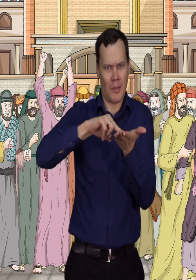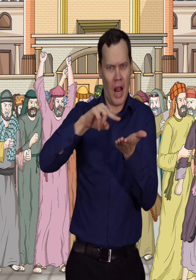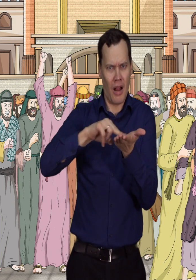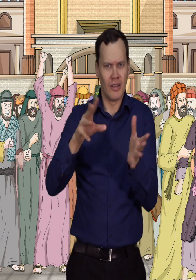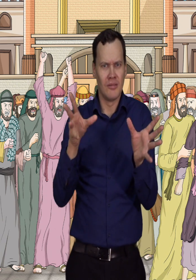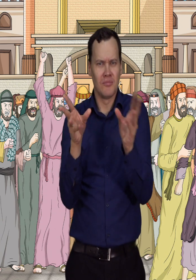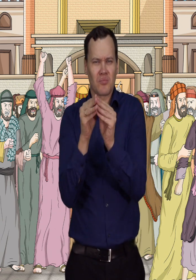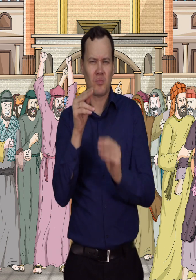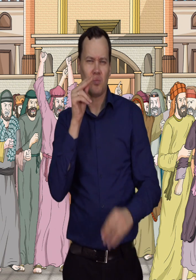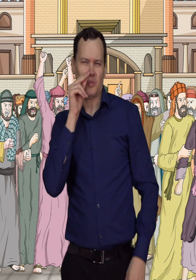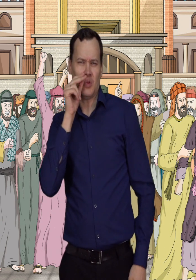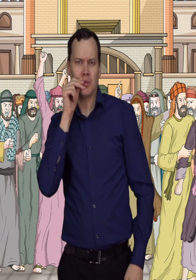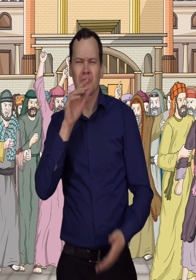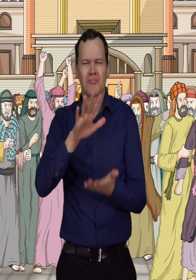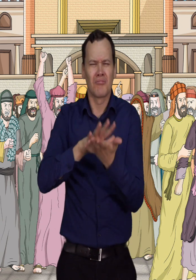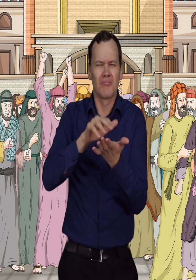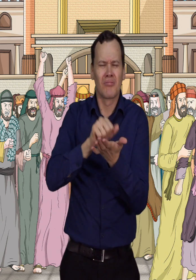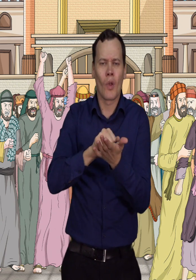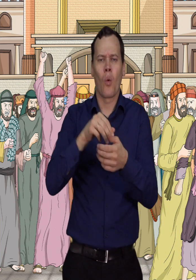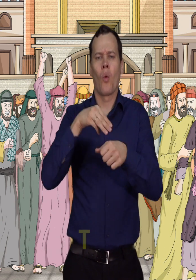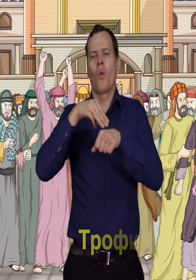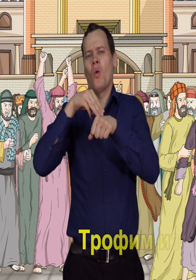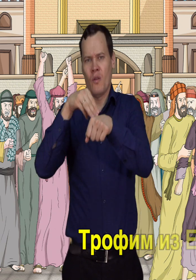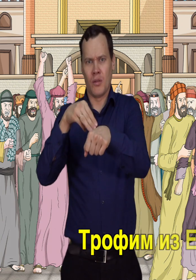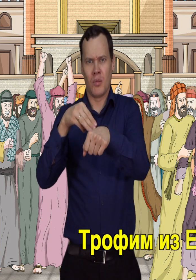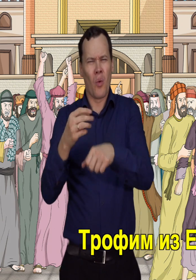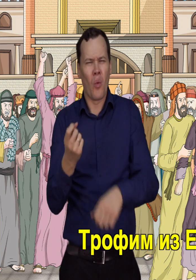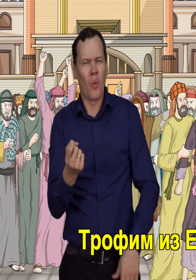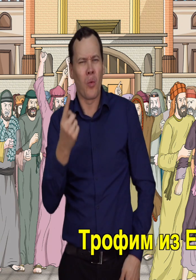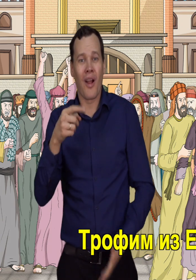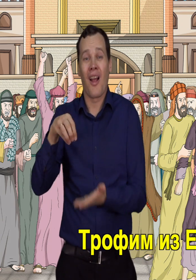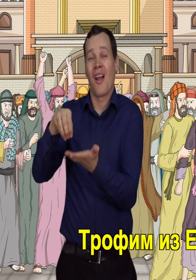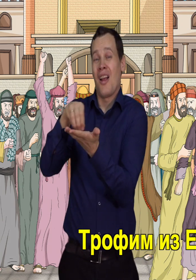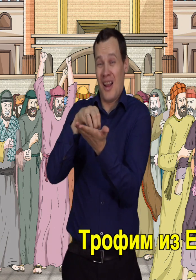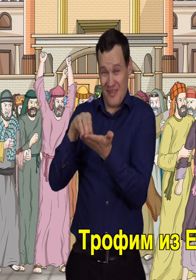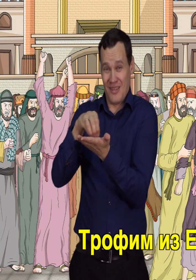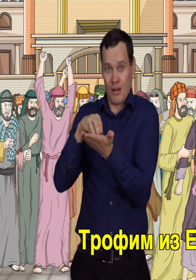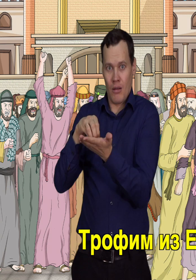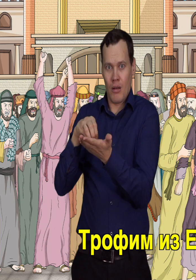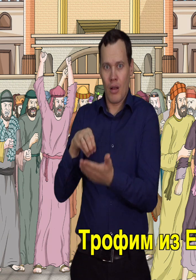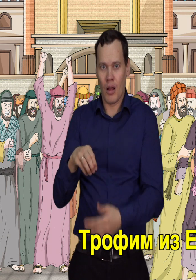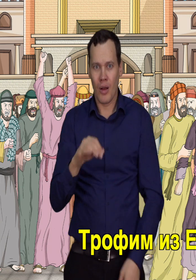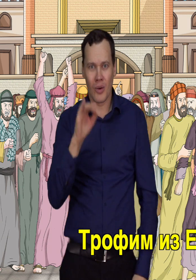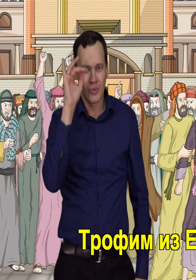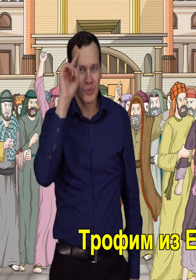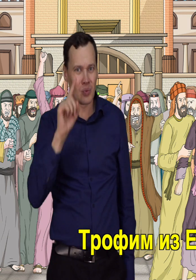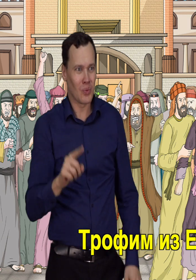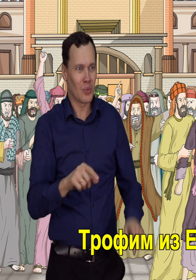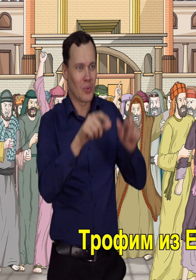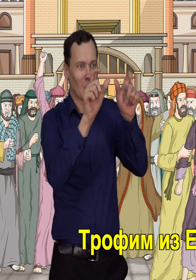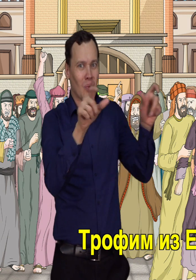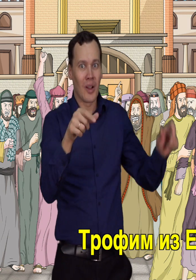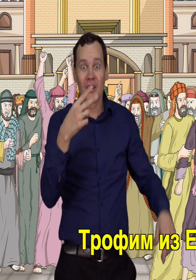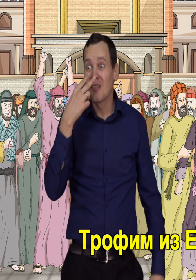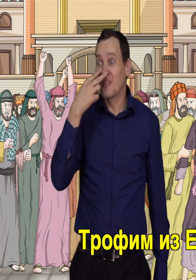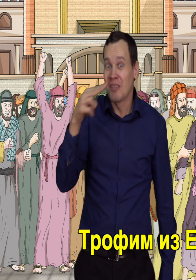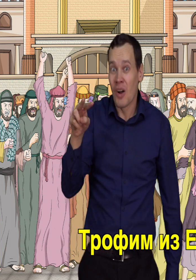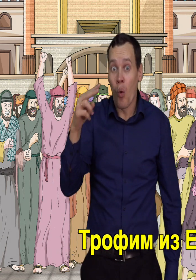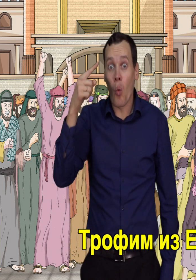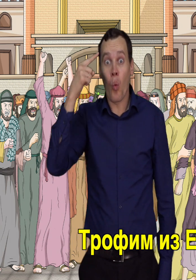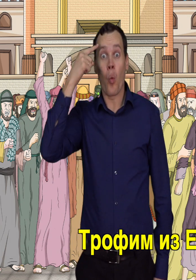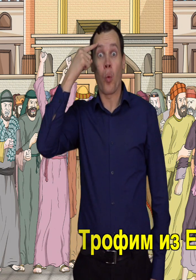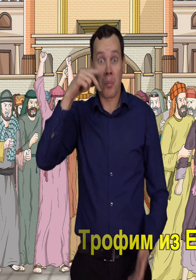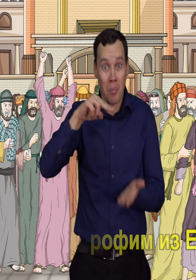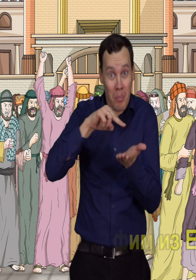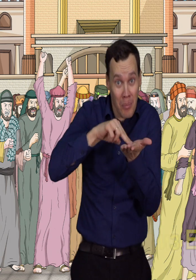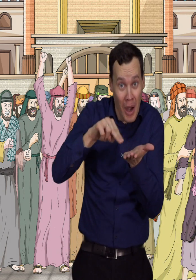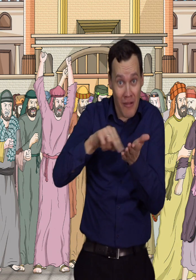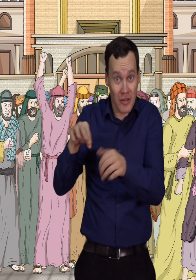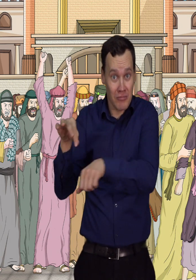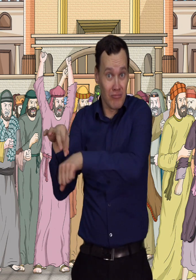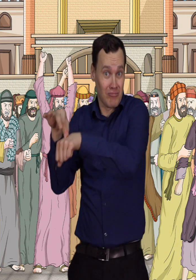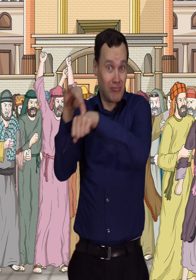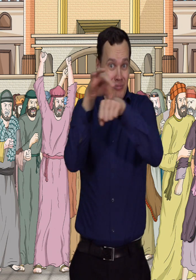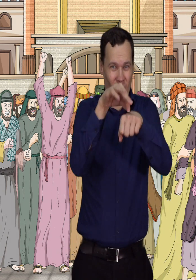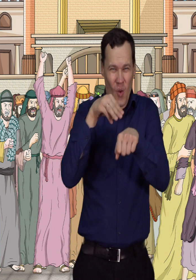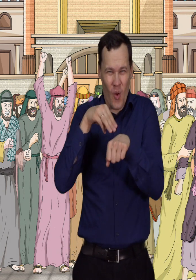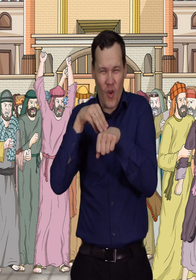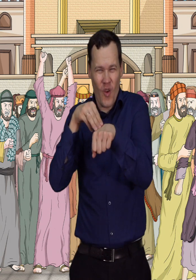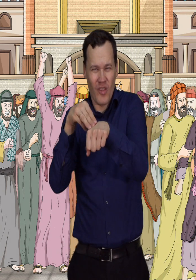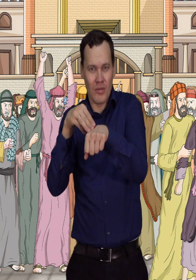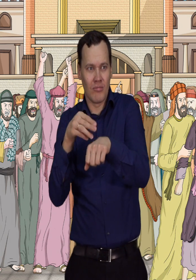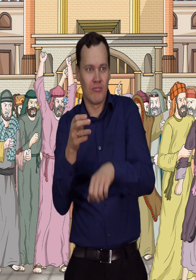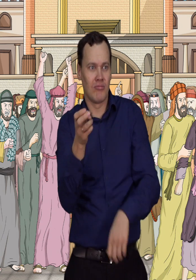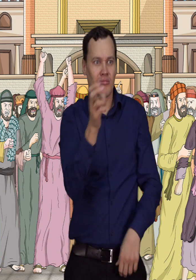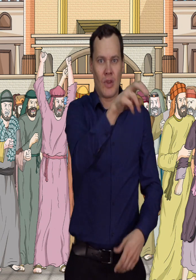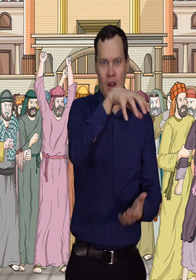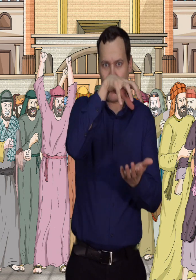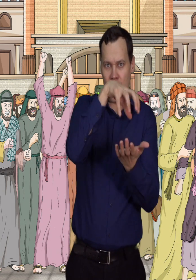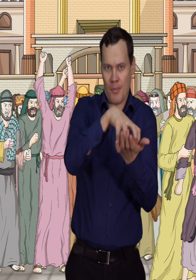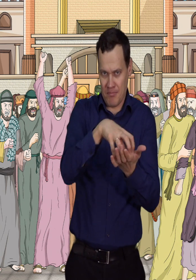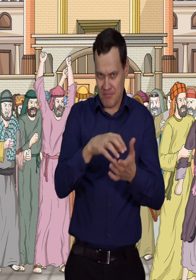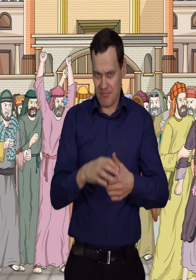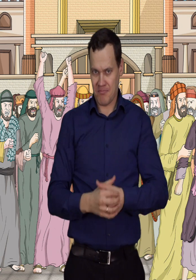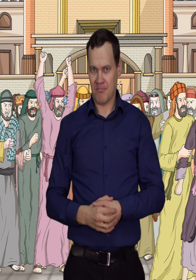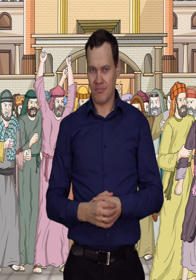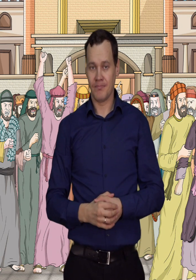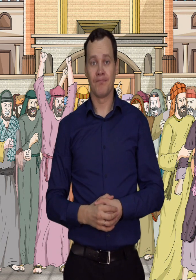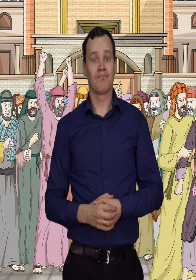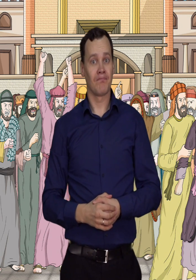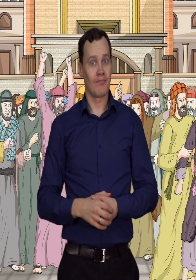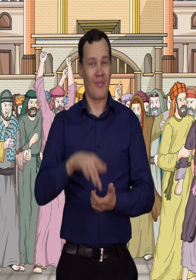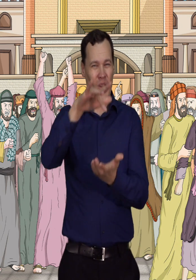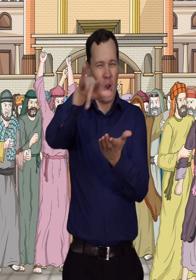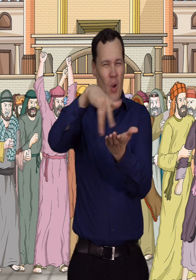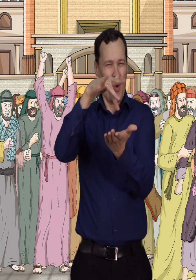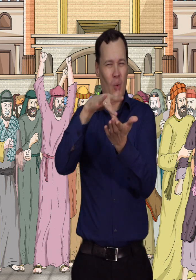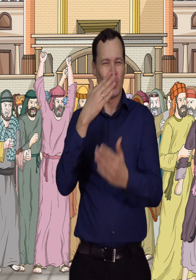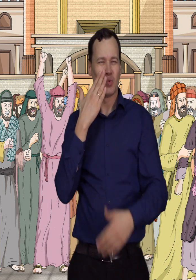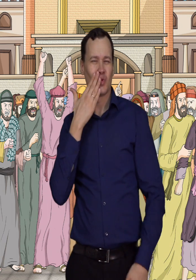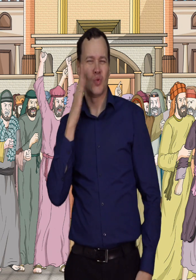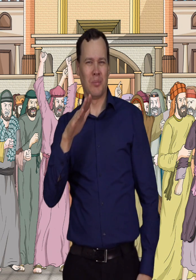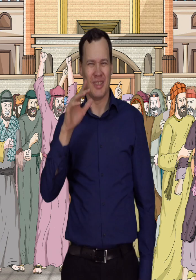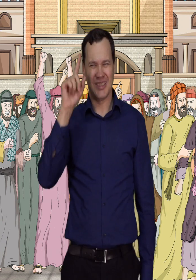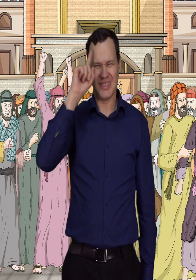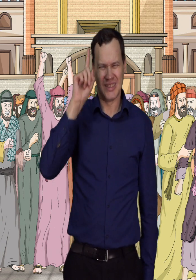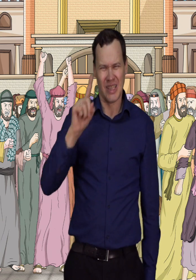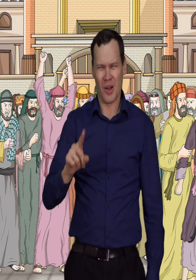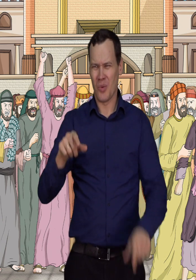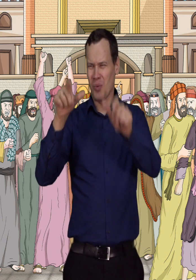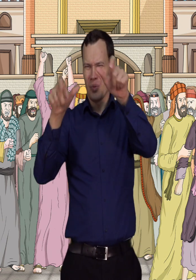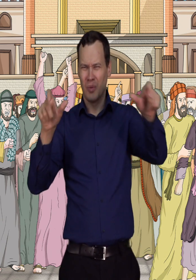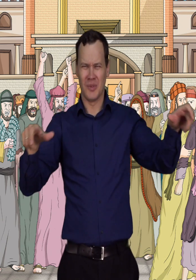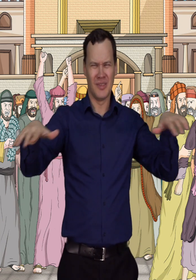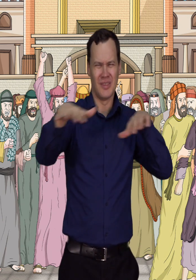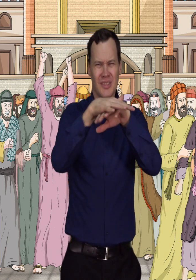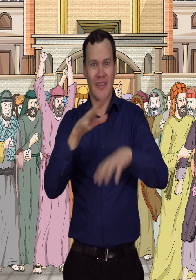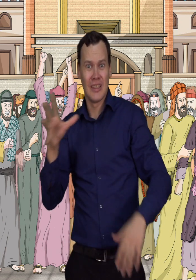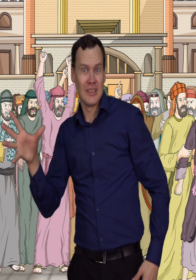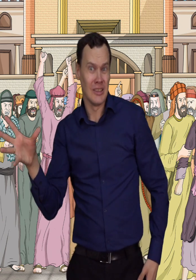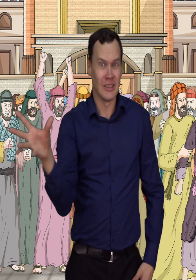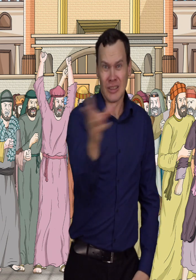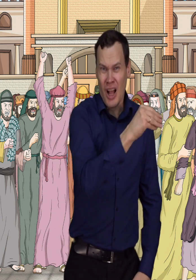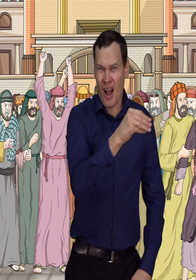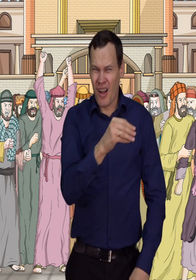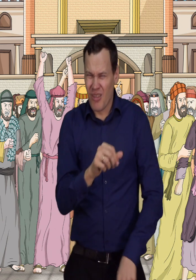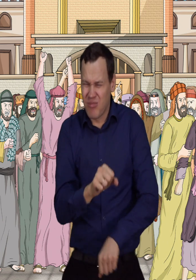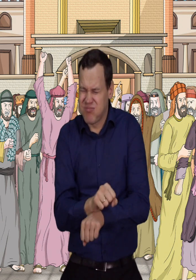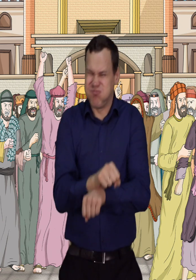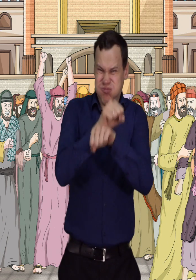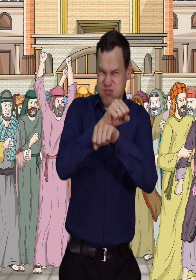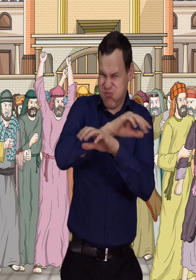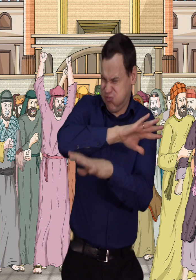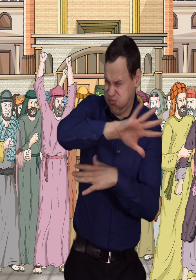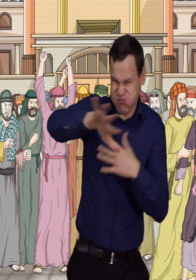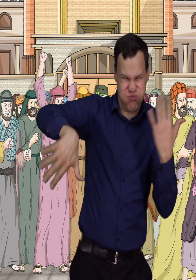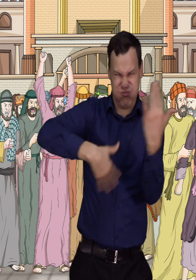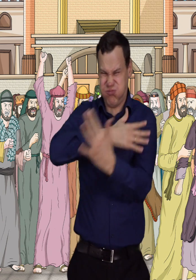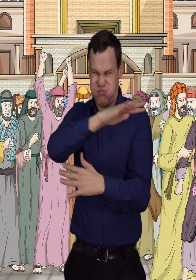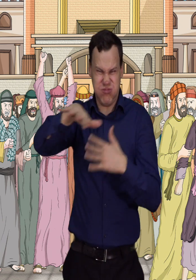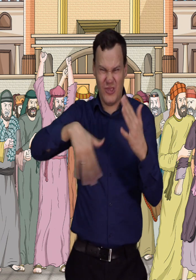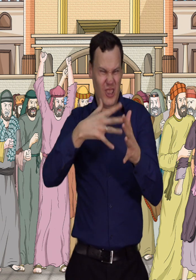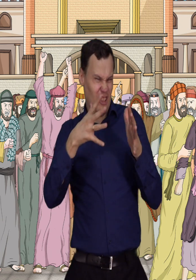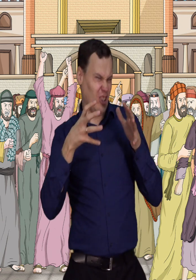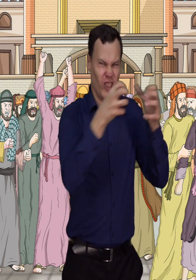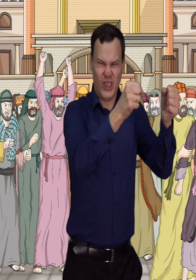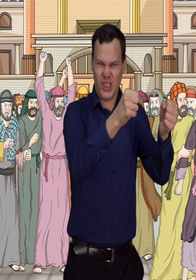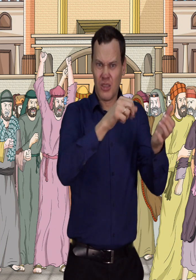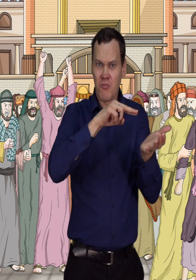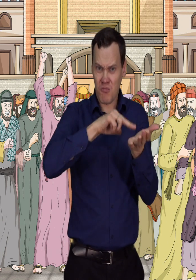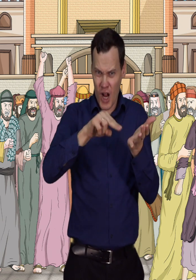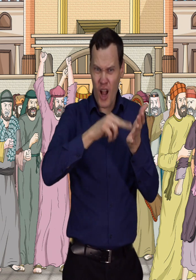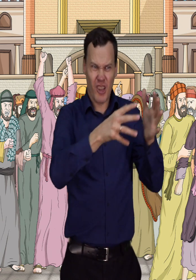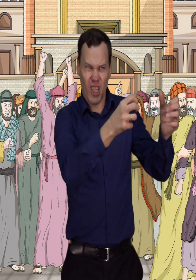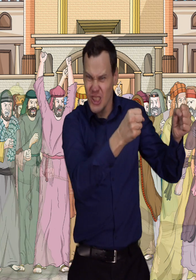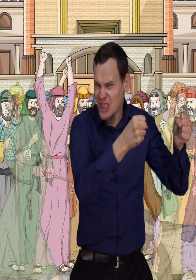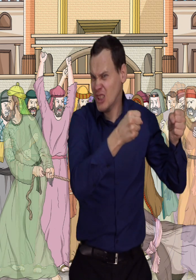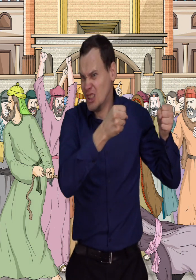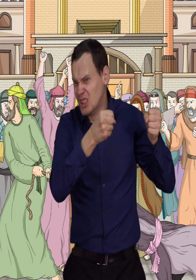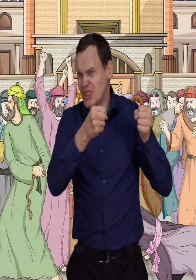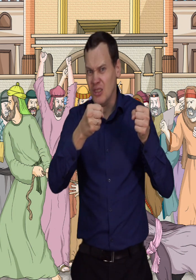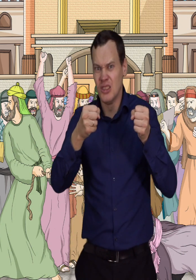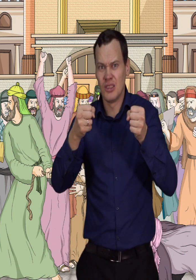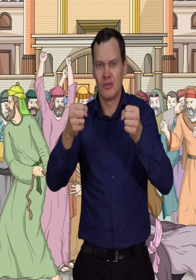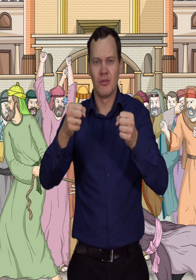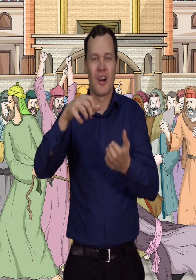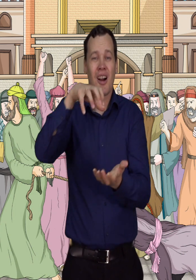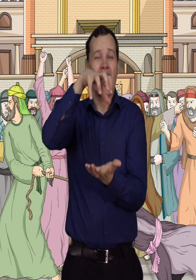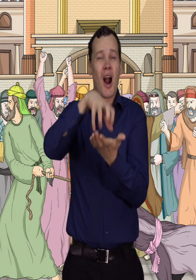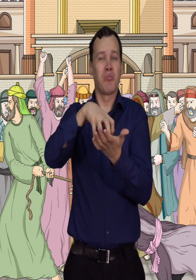For they had previously seen Trophimus the Ephesian with him in the city, and they assumed that Paul had brought him into the temple. The whole city was stirred up, and the people rushed together.